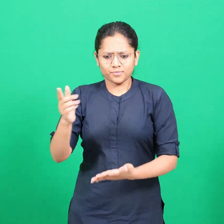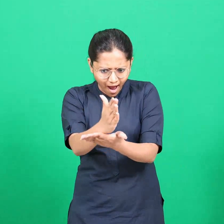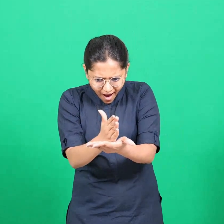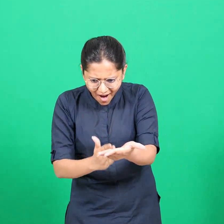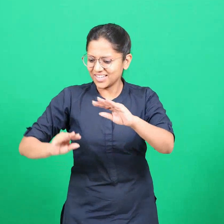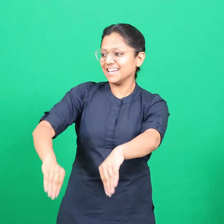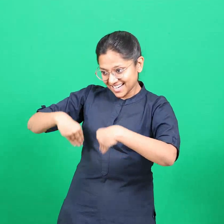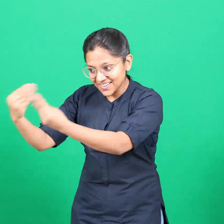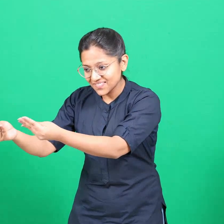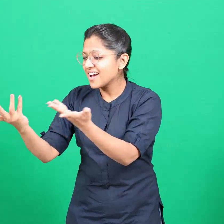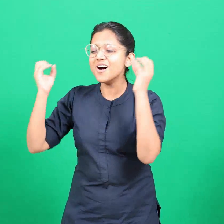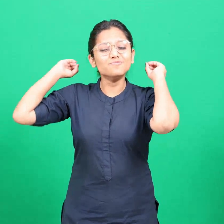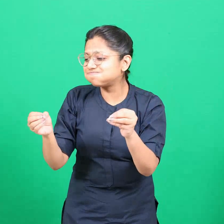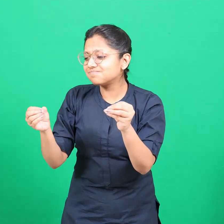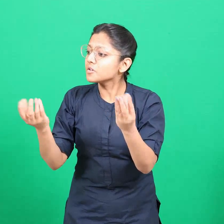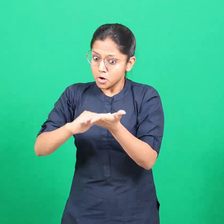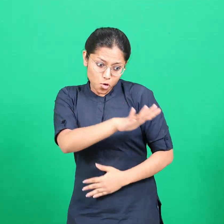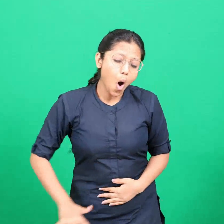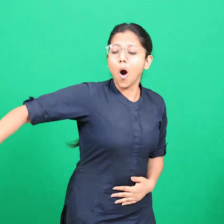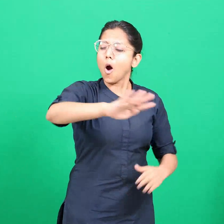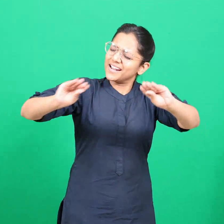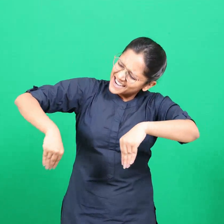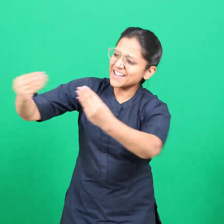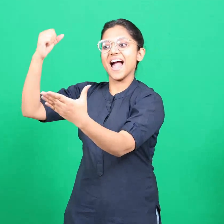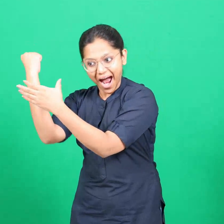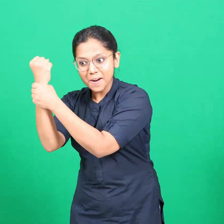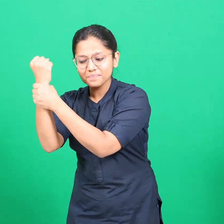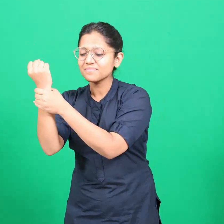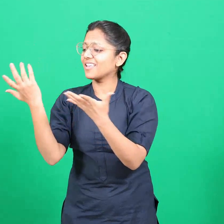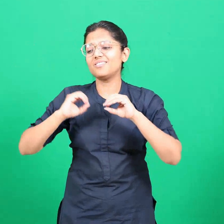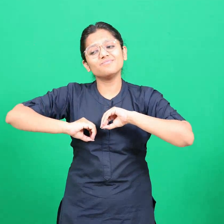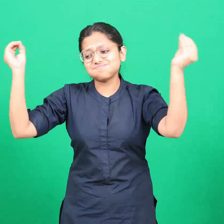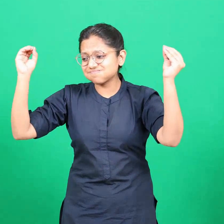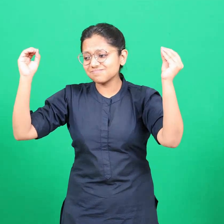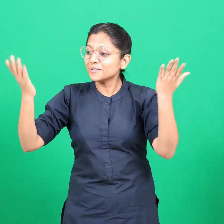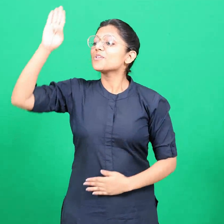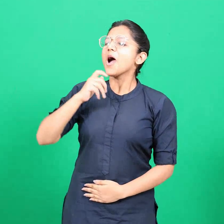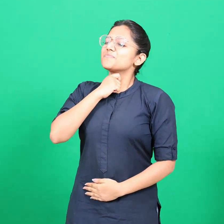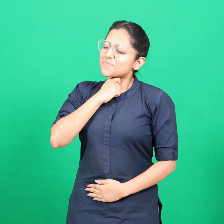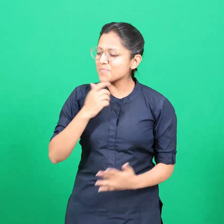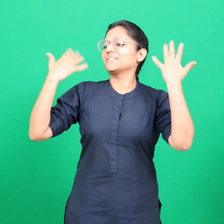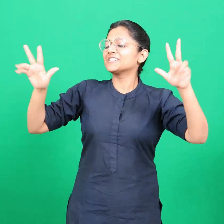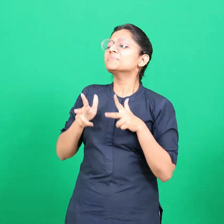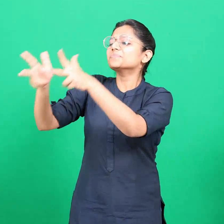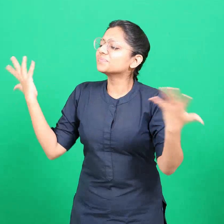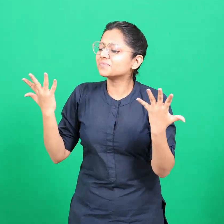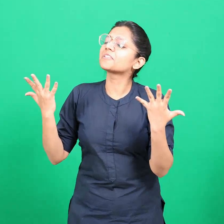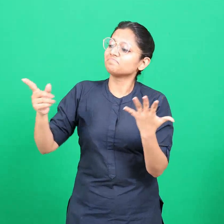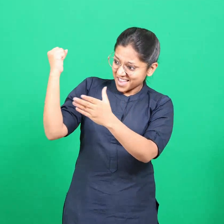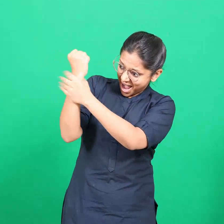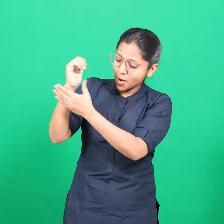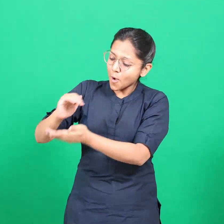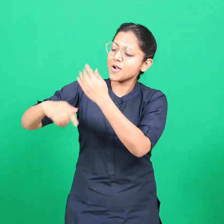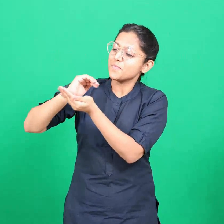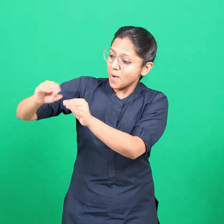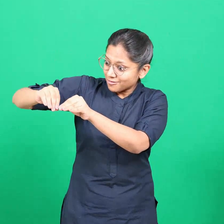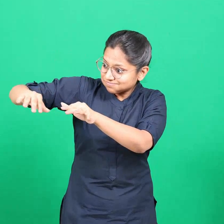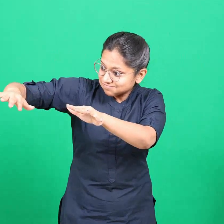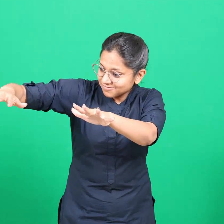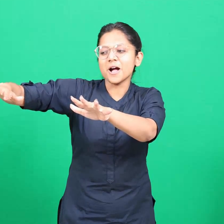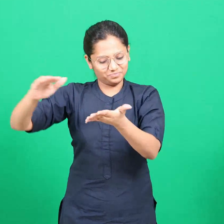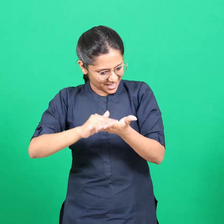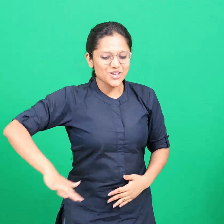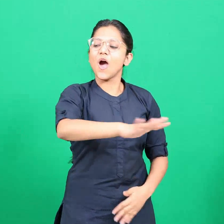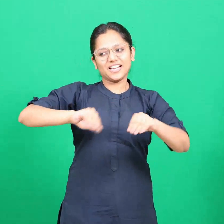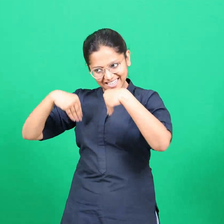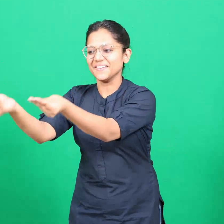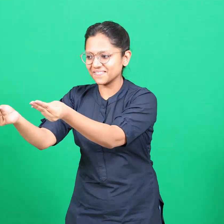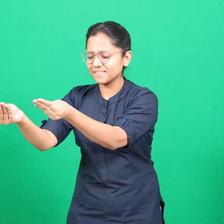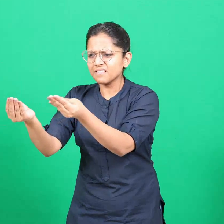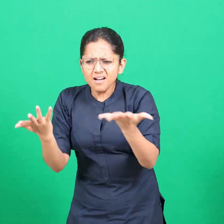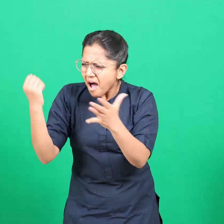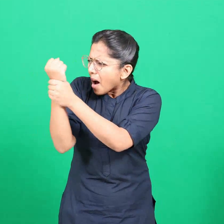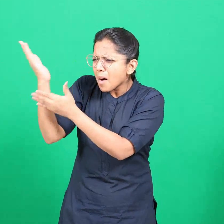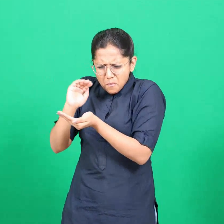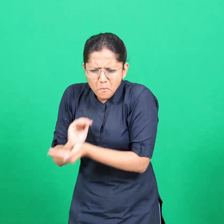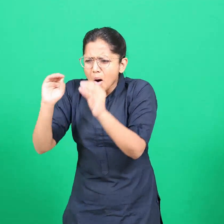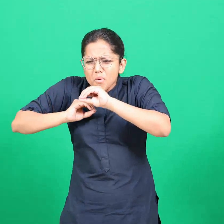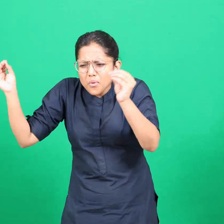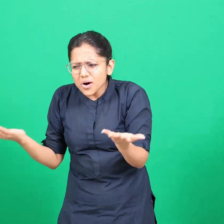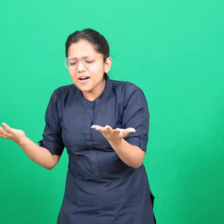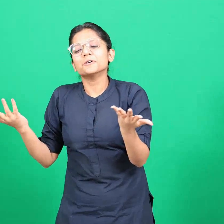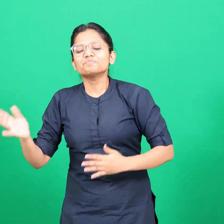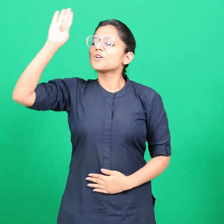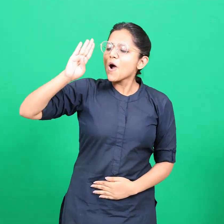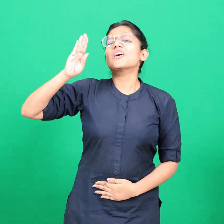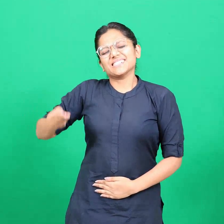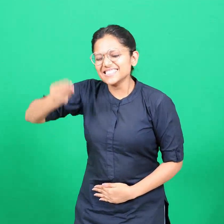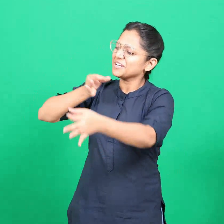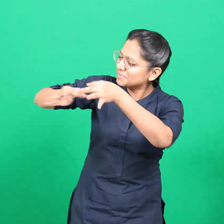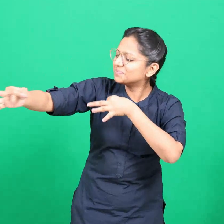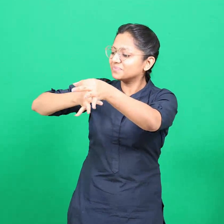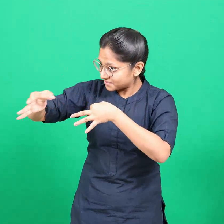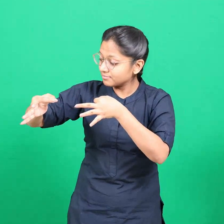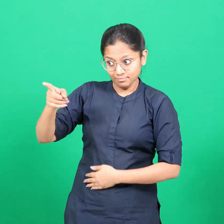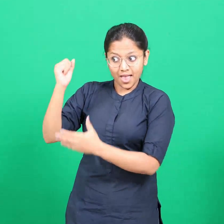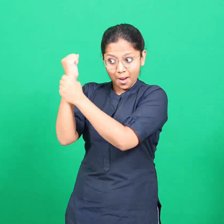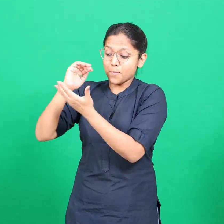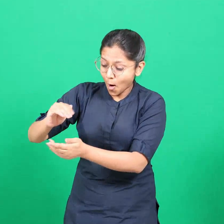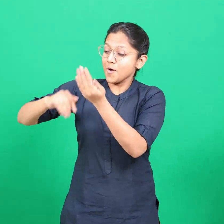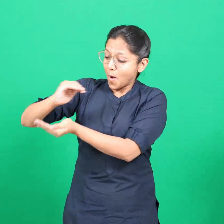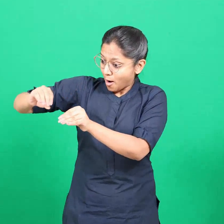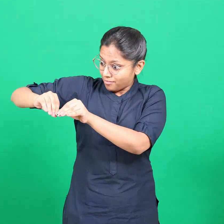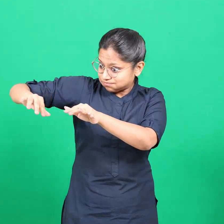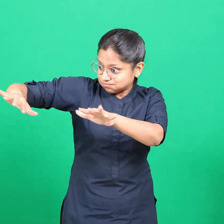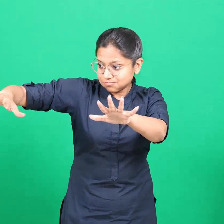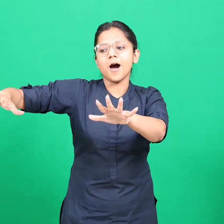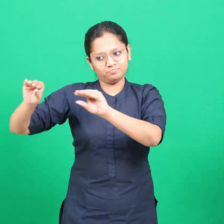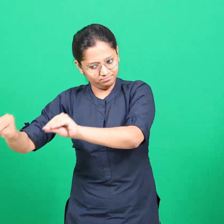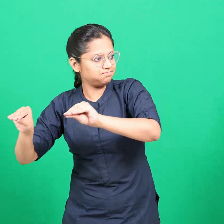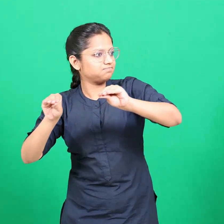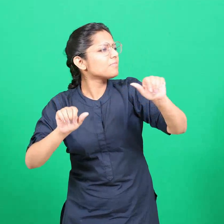But God promised to give possession of the land to Abraham and his descendants, even though he did not yet have a child.